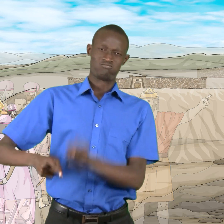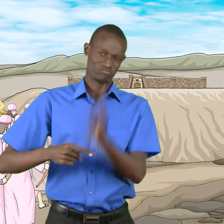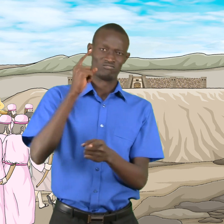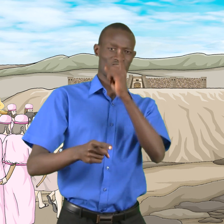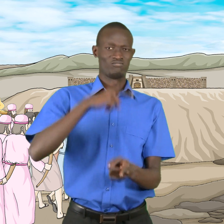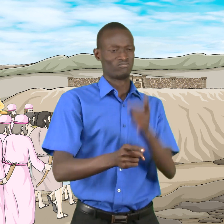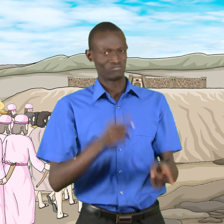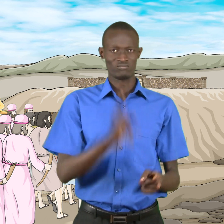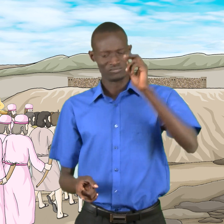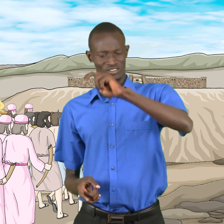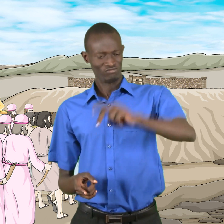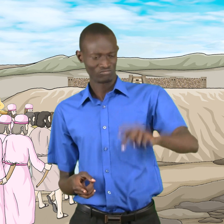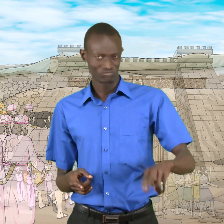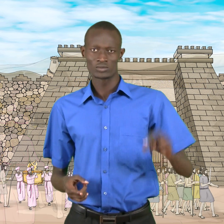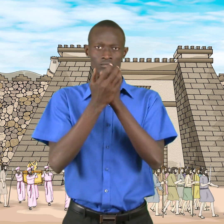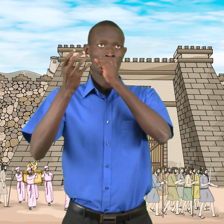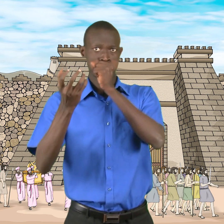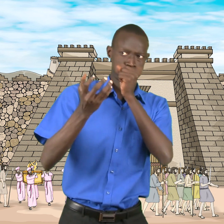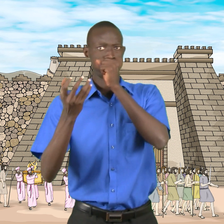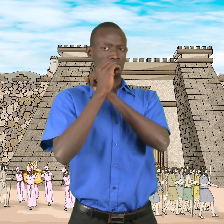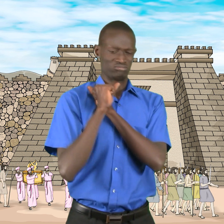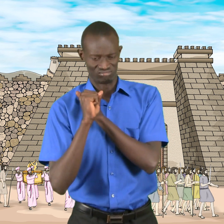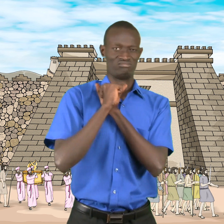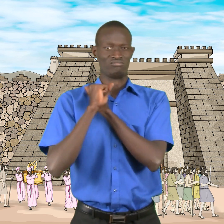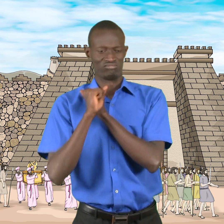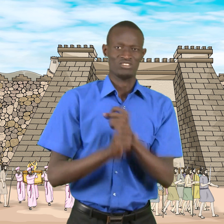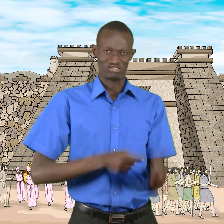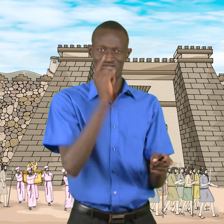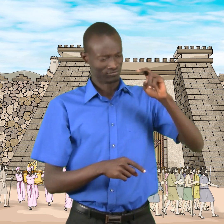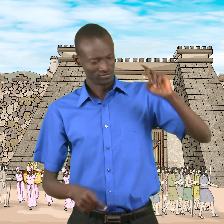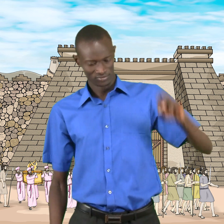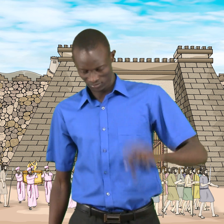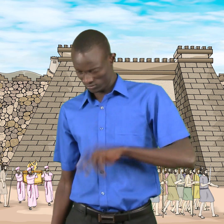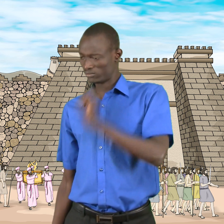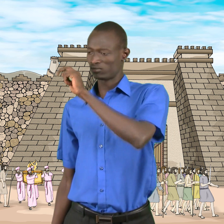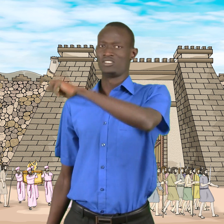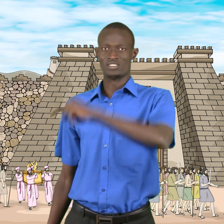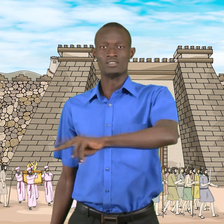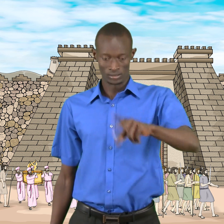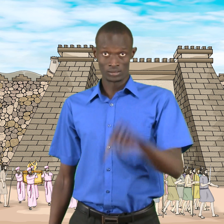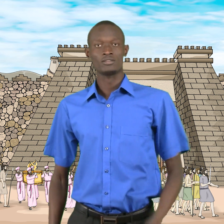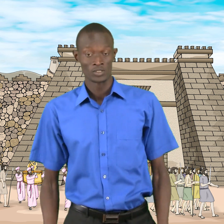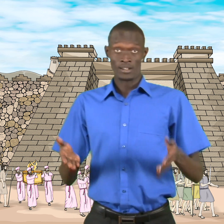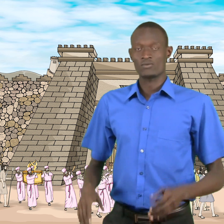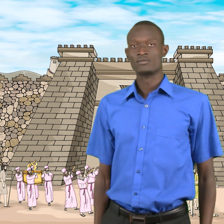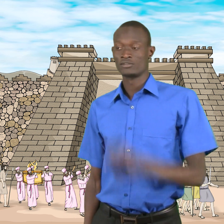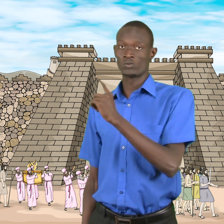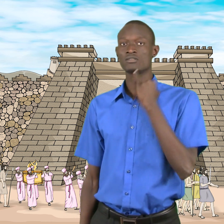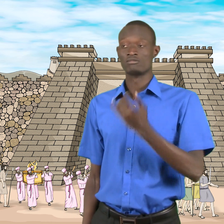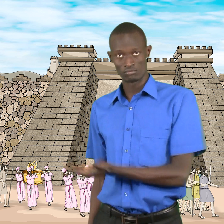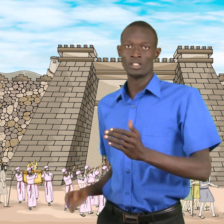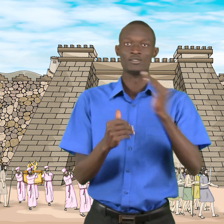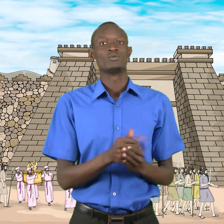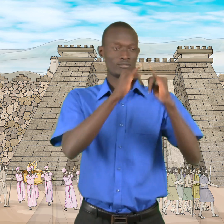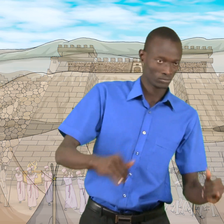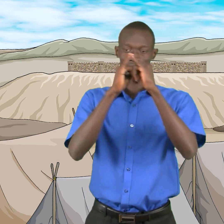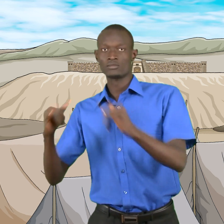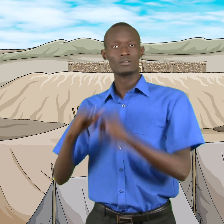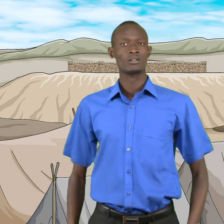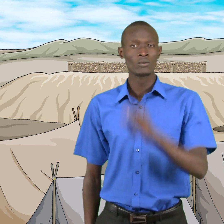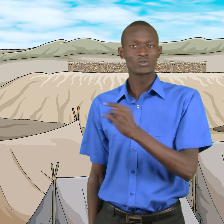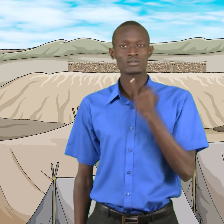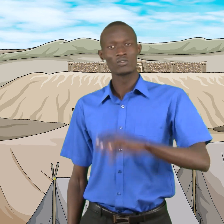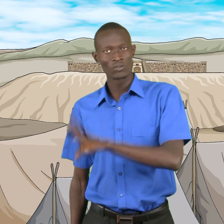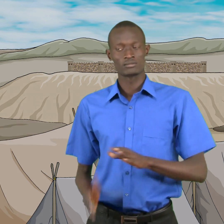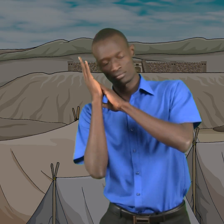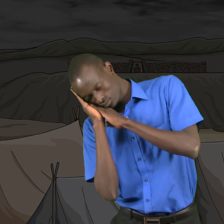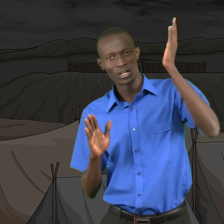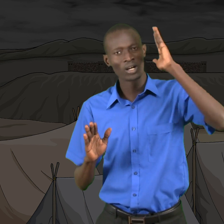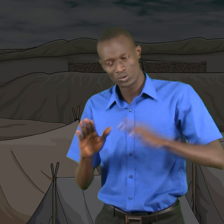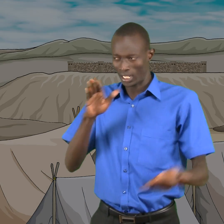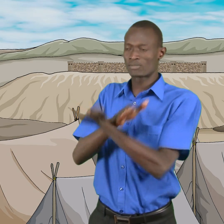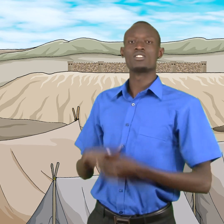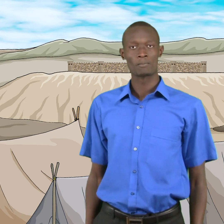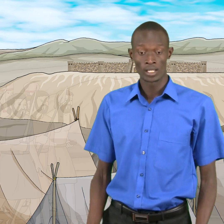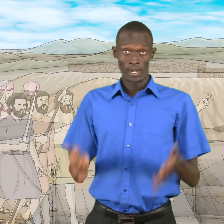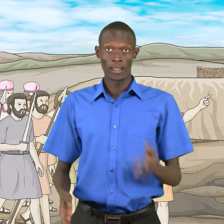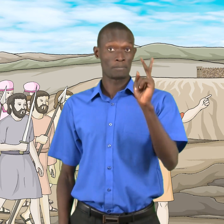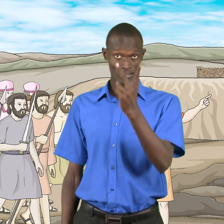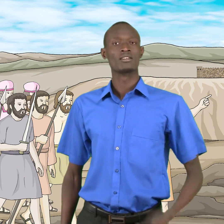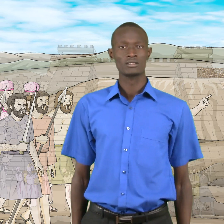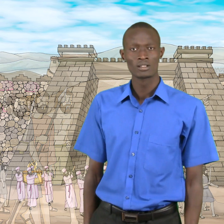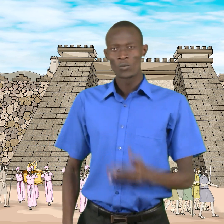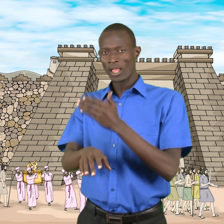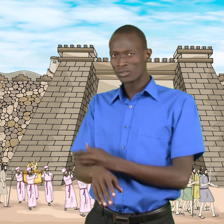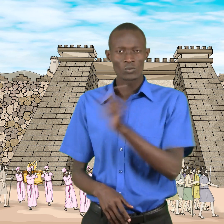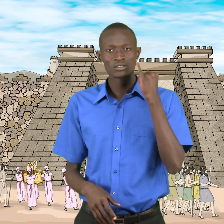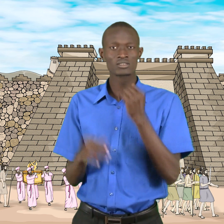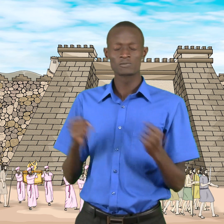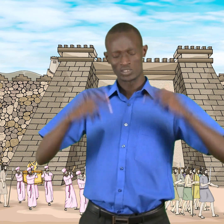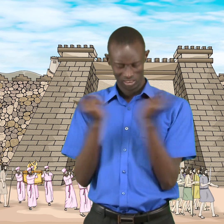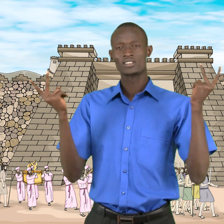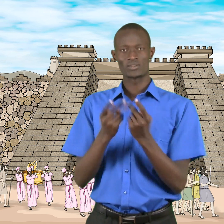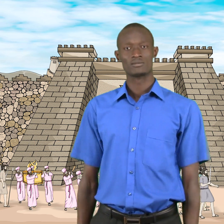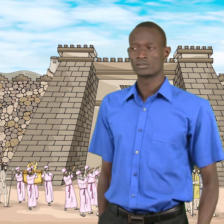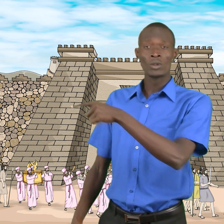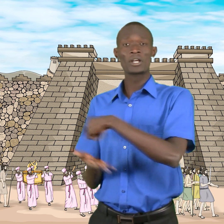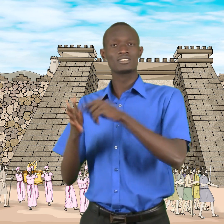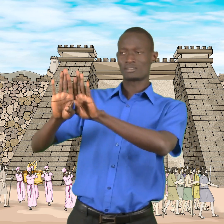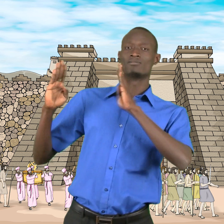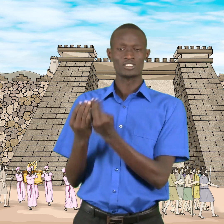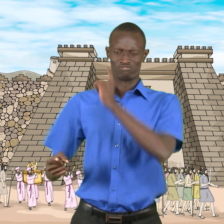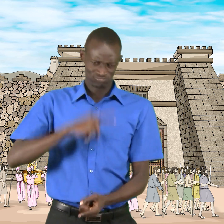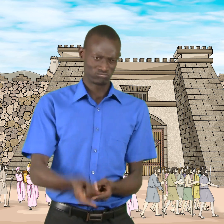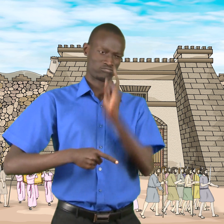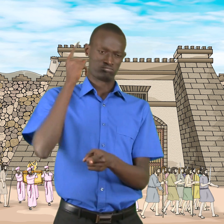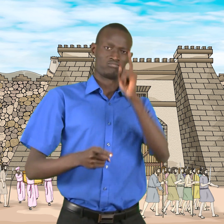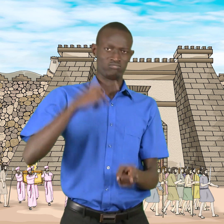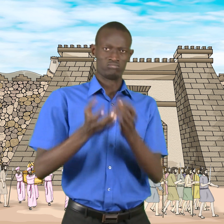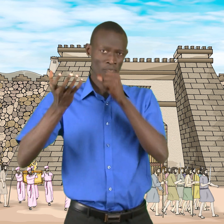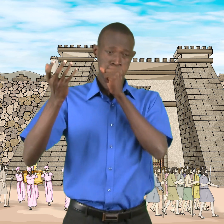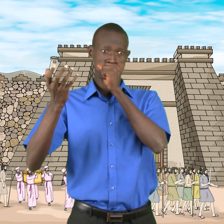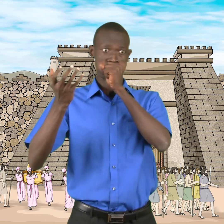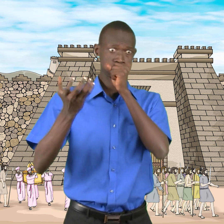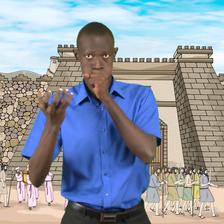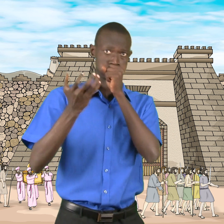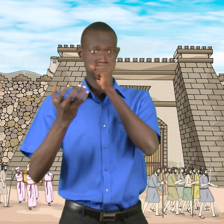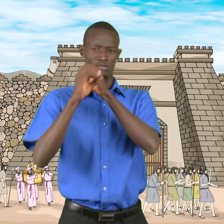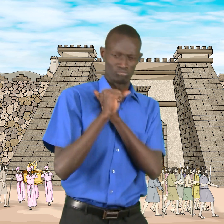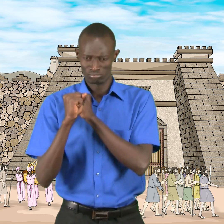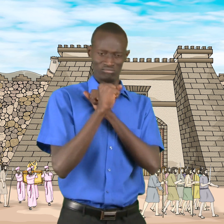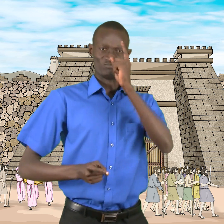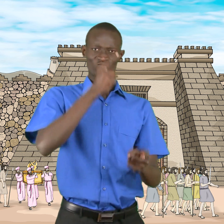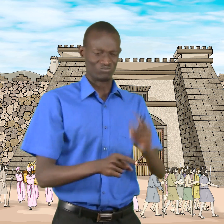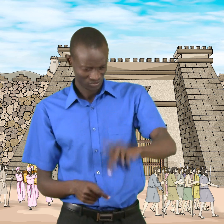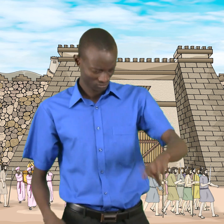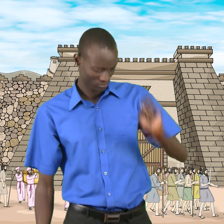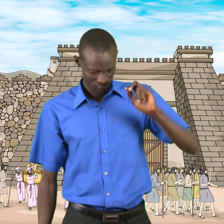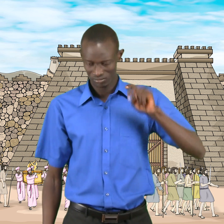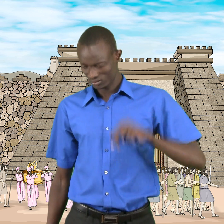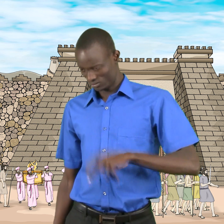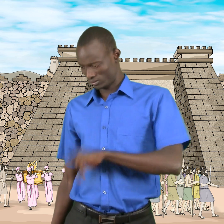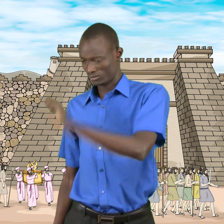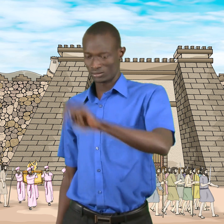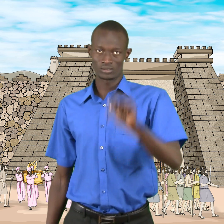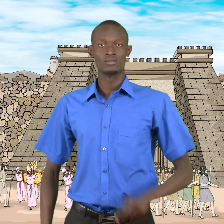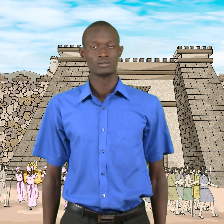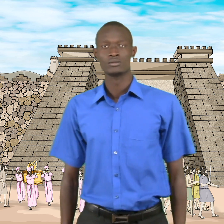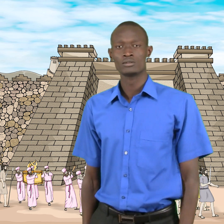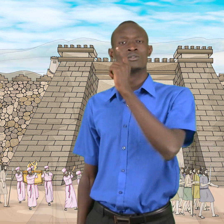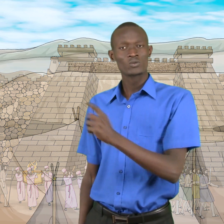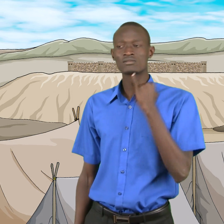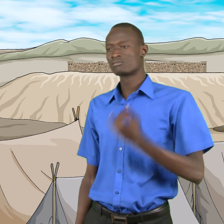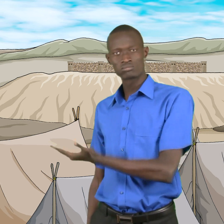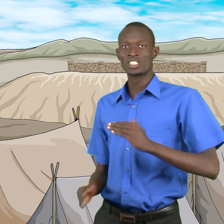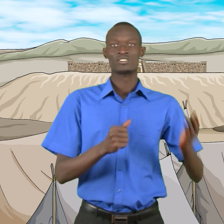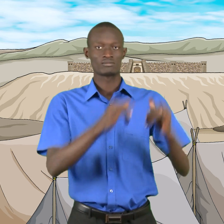The armed troops went in front of them and the rear guard followed the ark of the LORD, while the horns kept sounding.